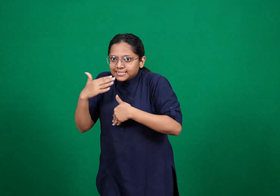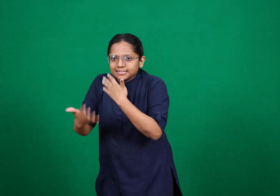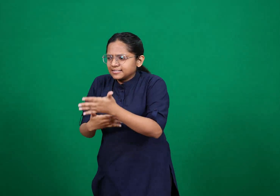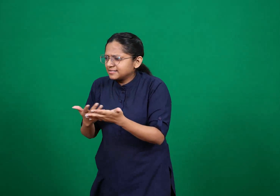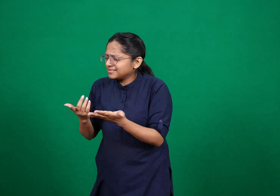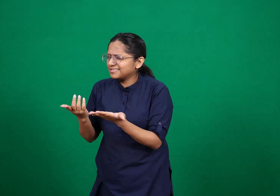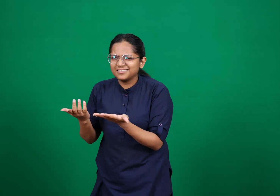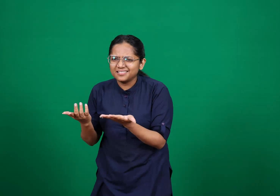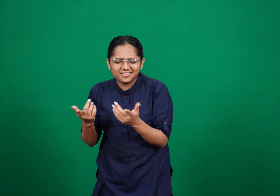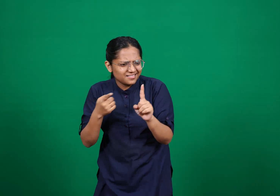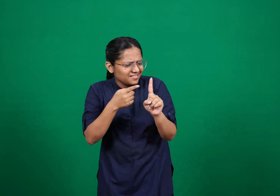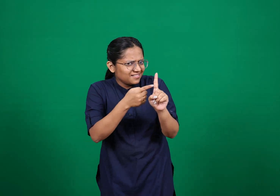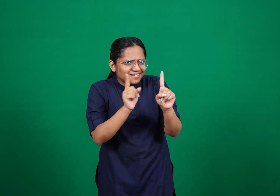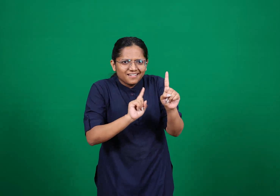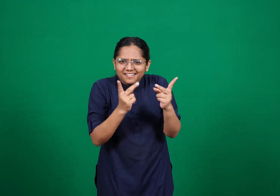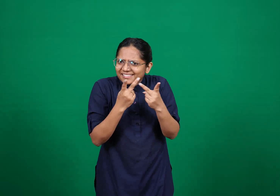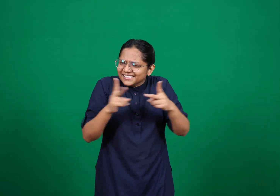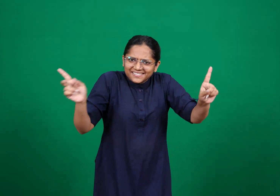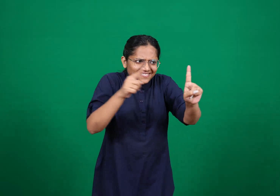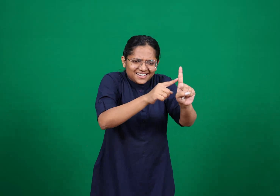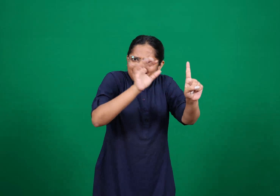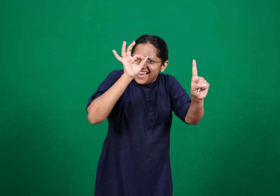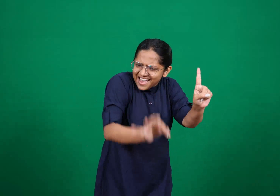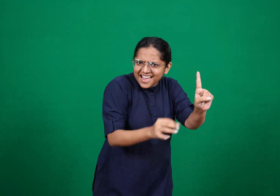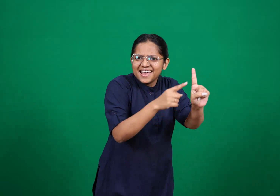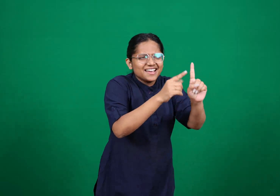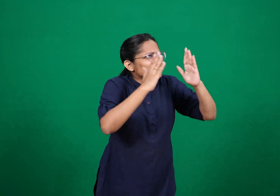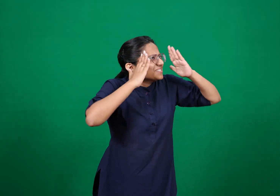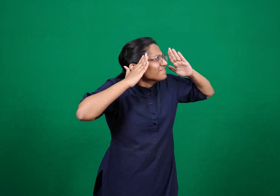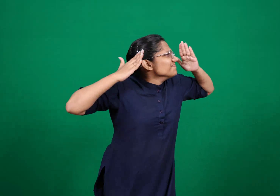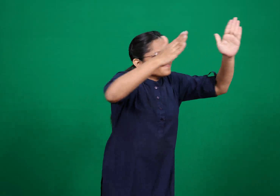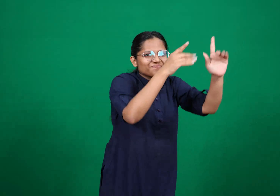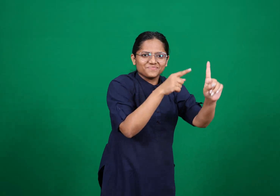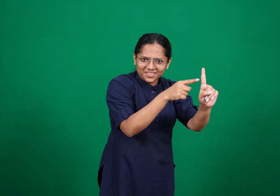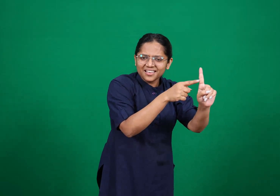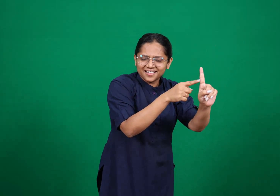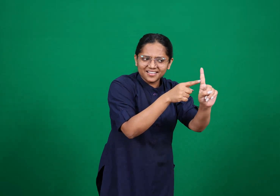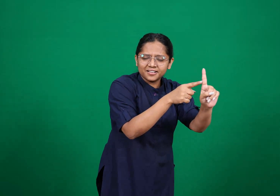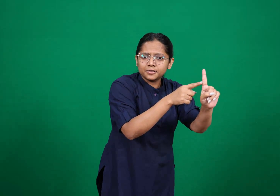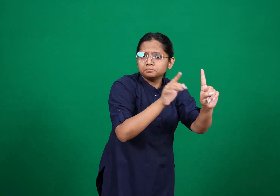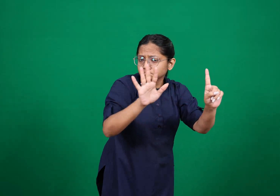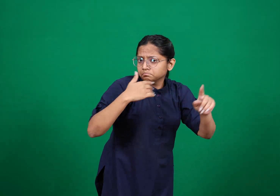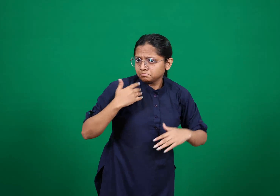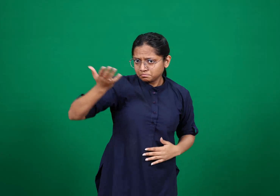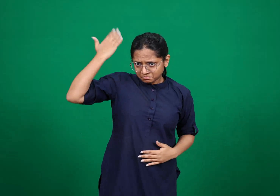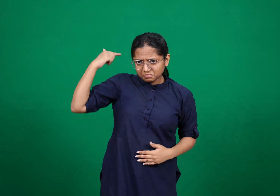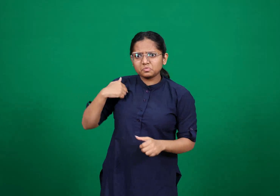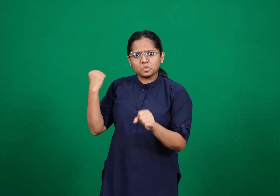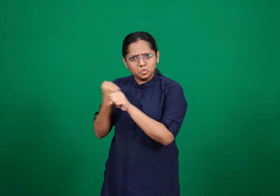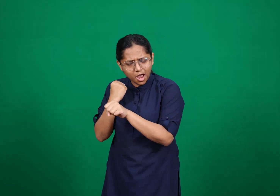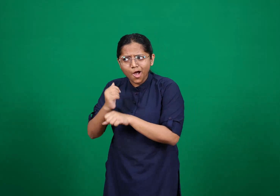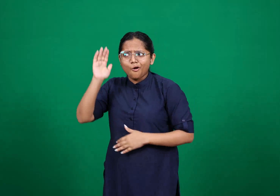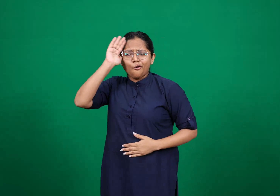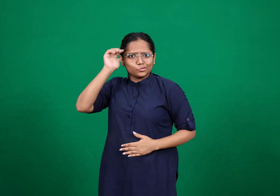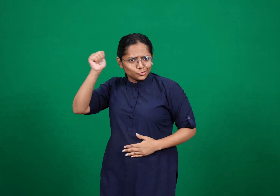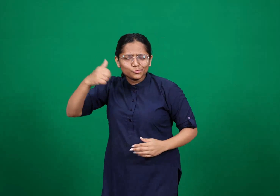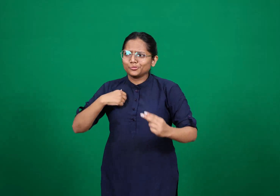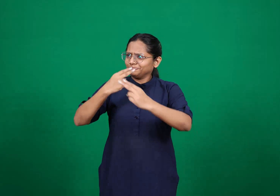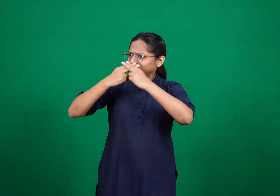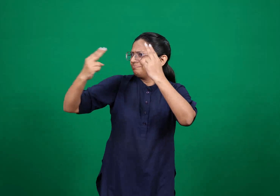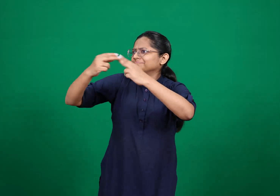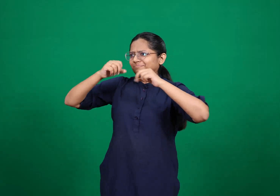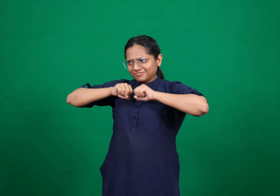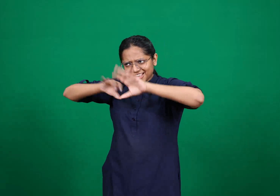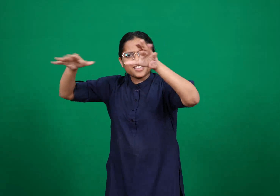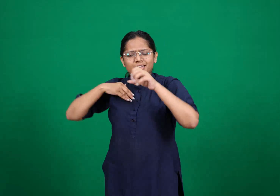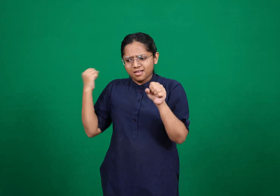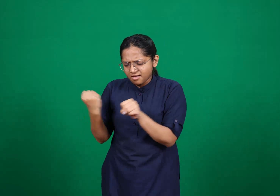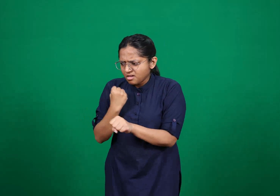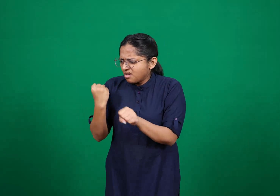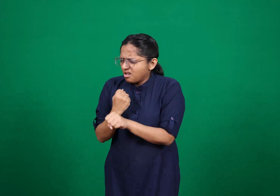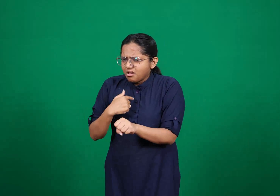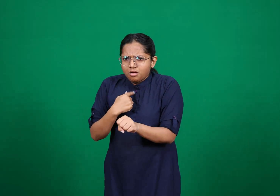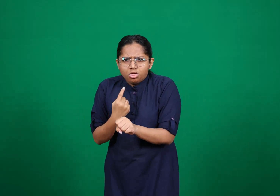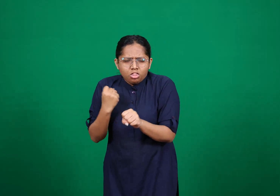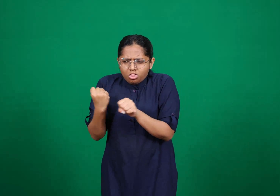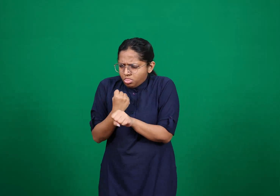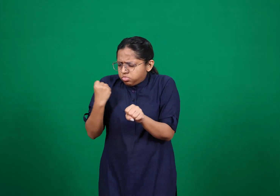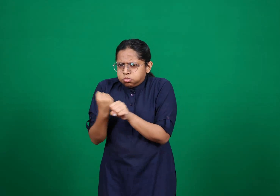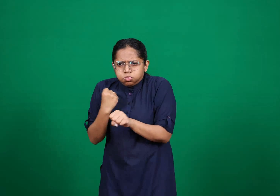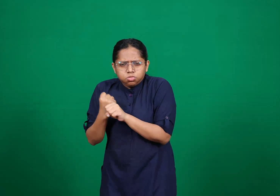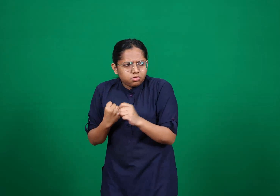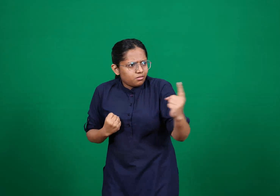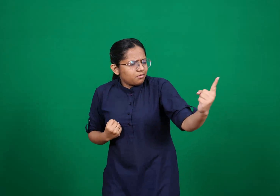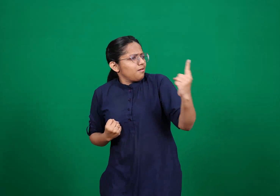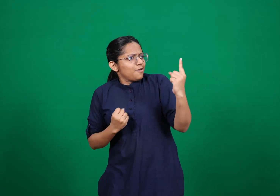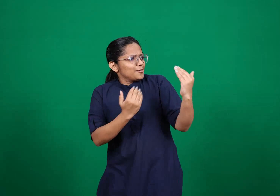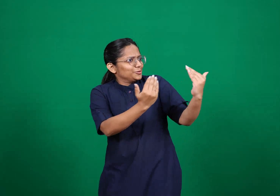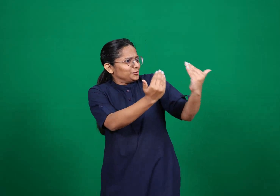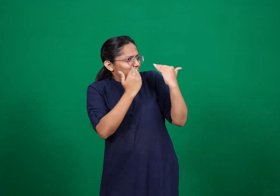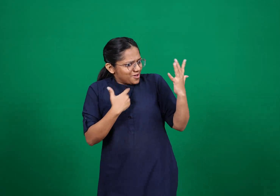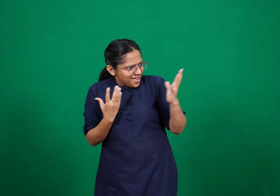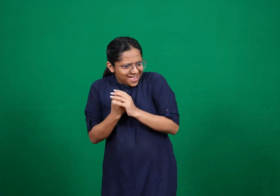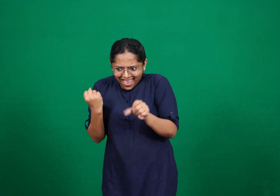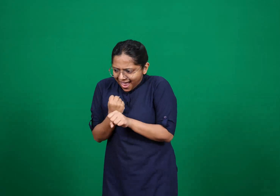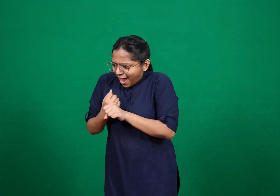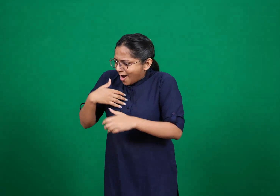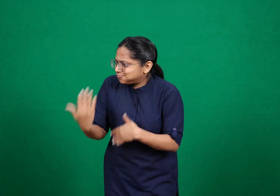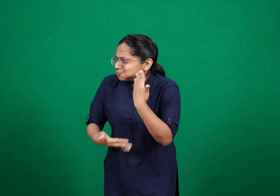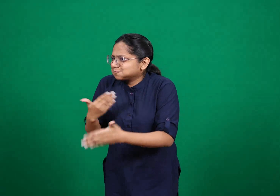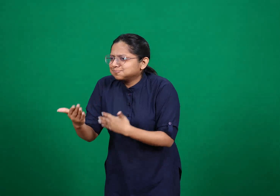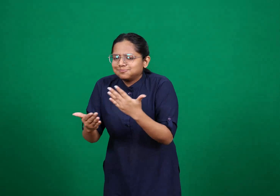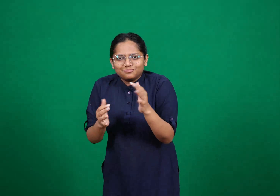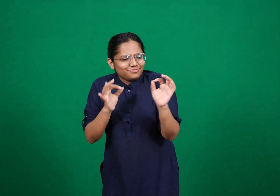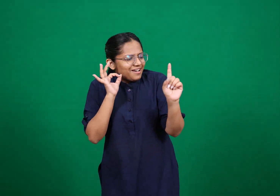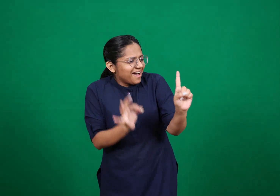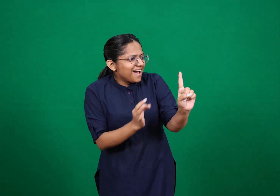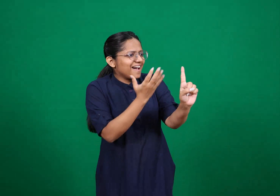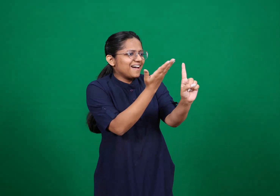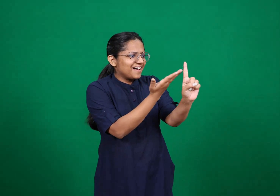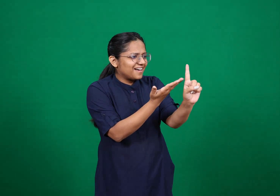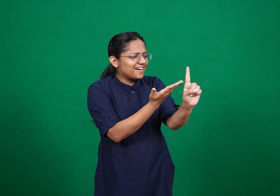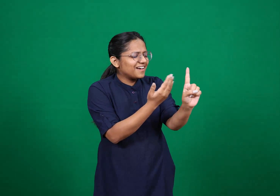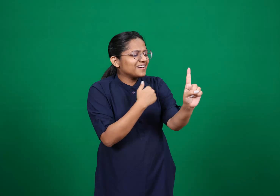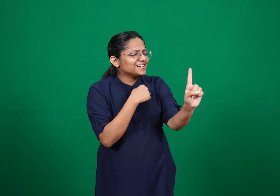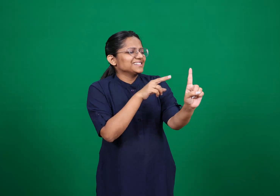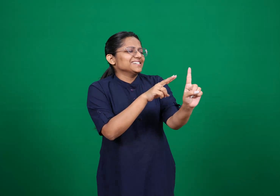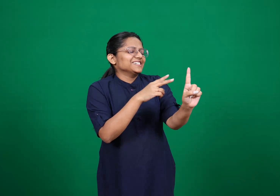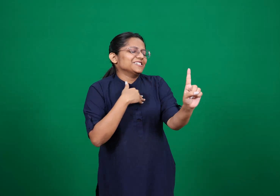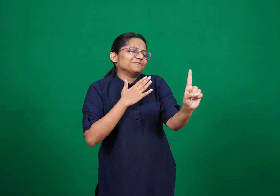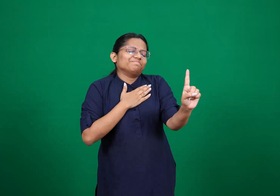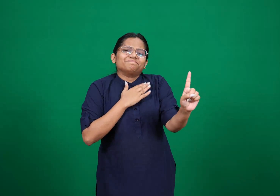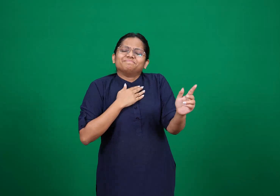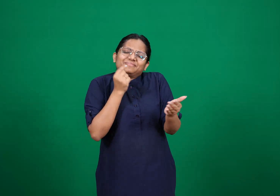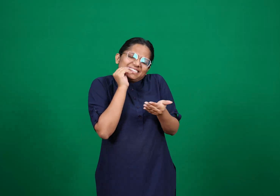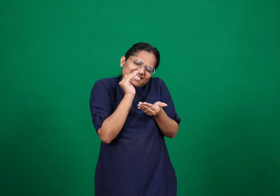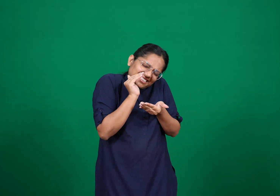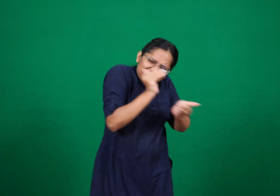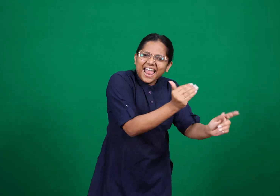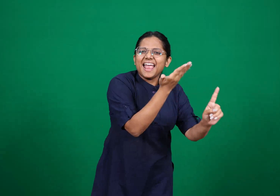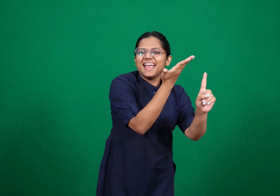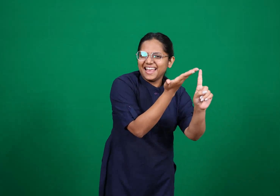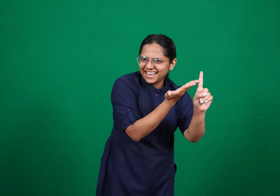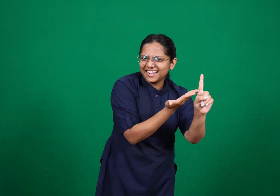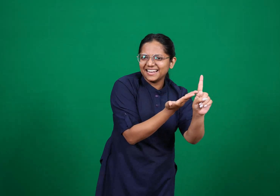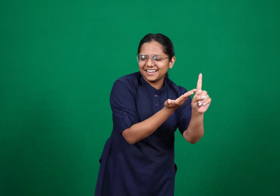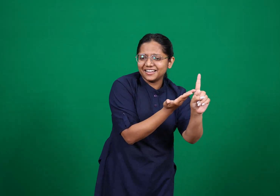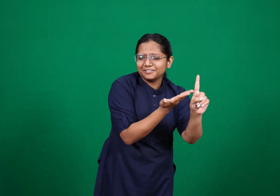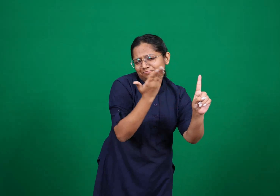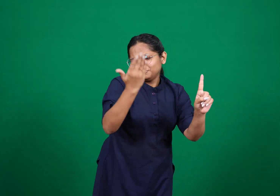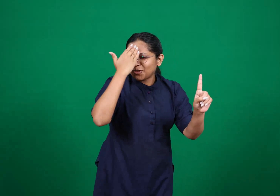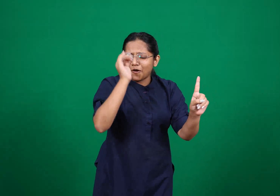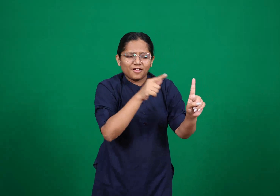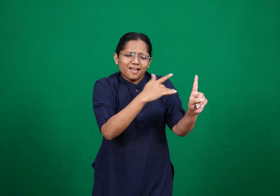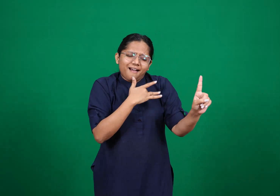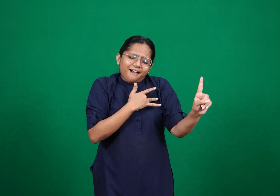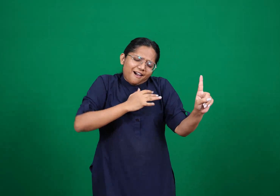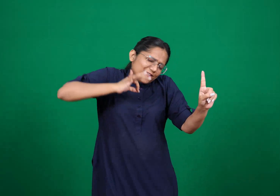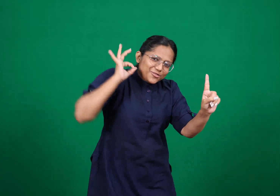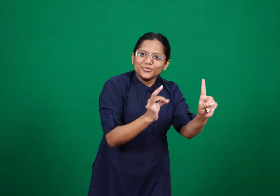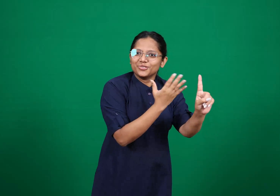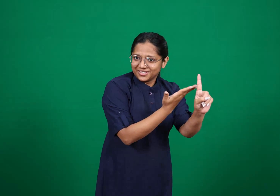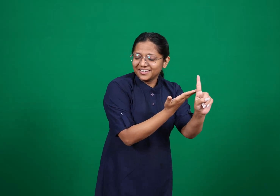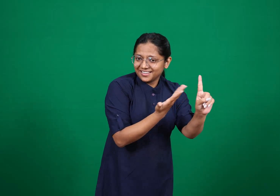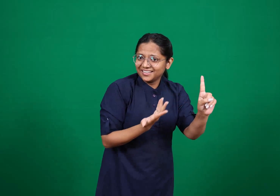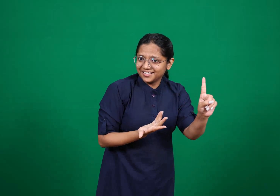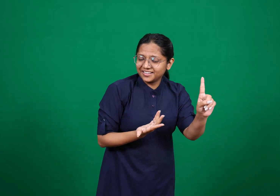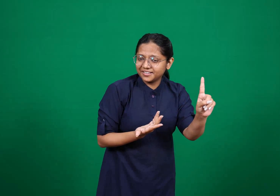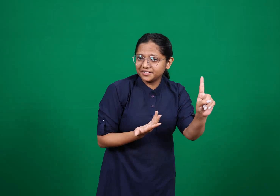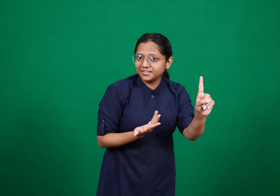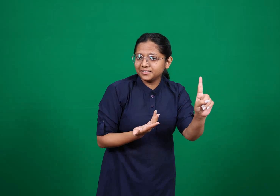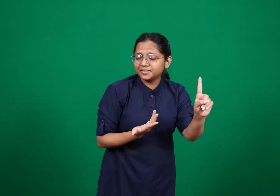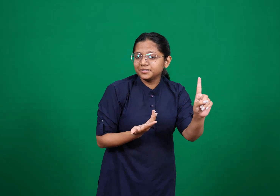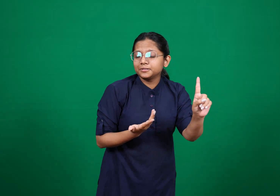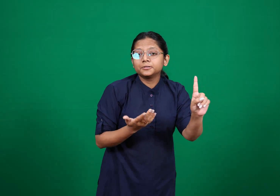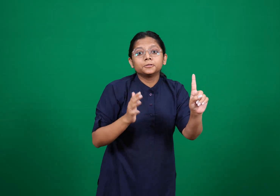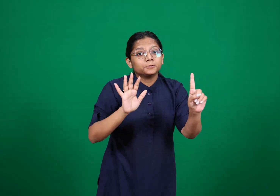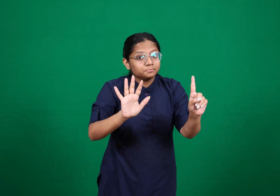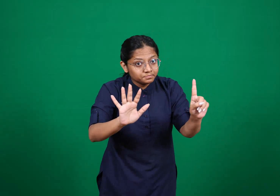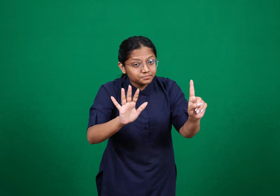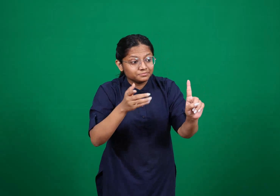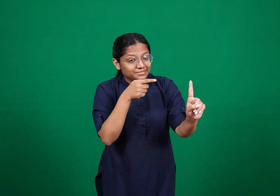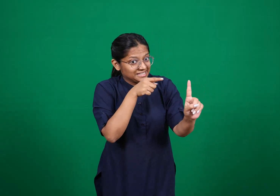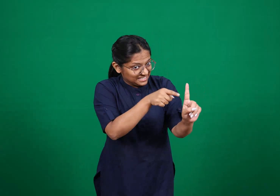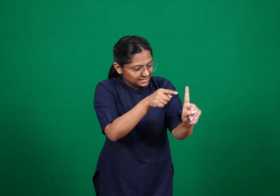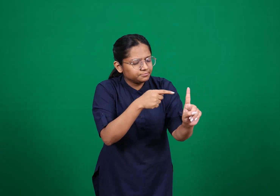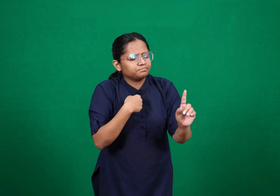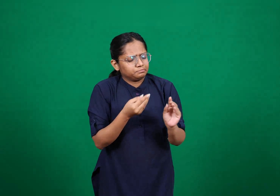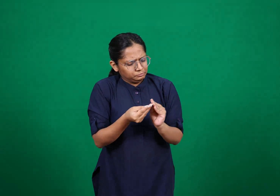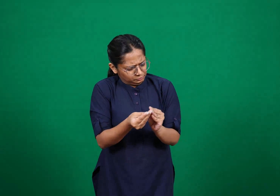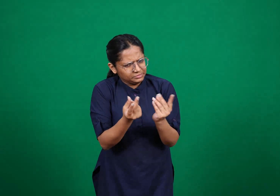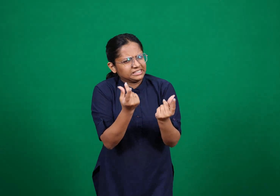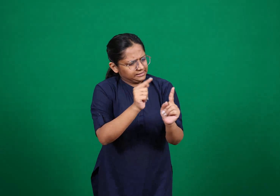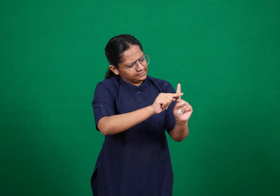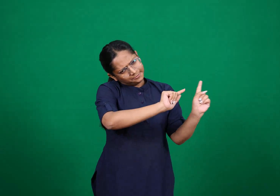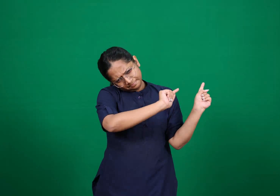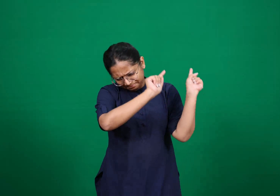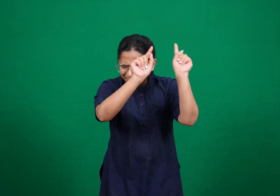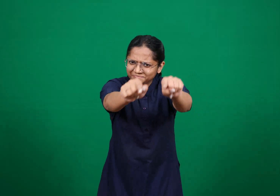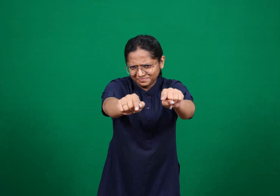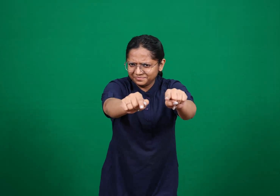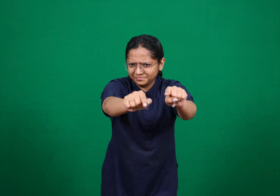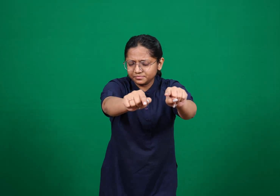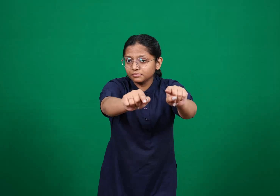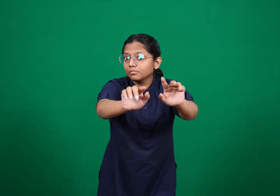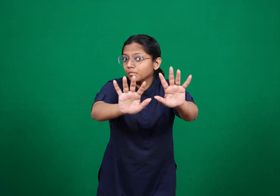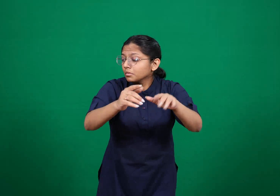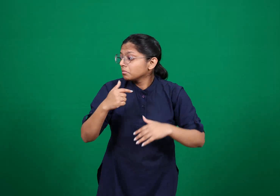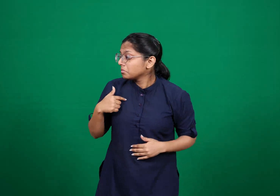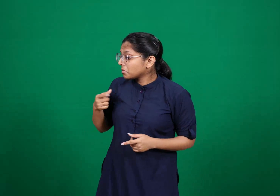But you know Timothy's proven worth, that as a child with his father he has served with me to advance the gospel.